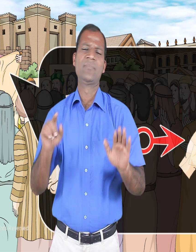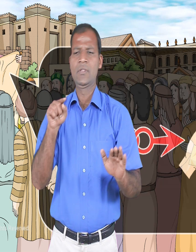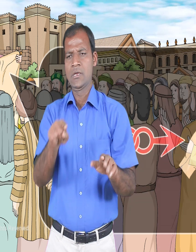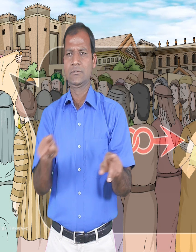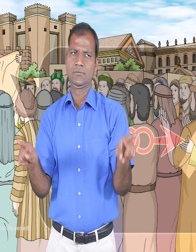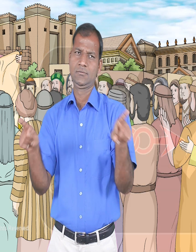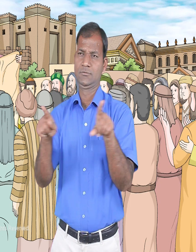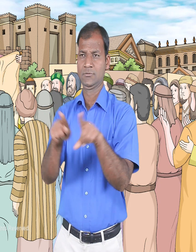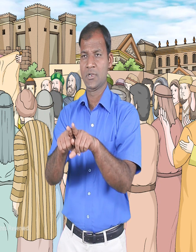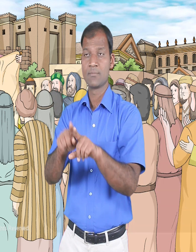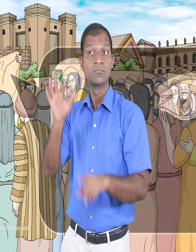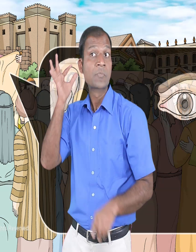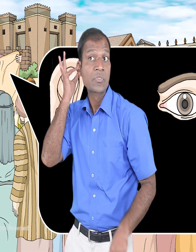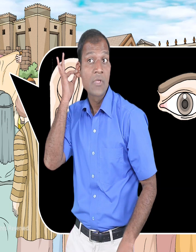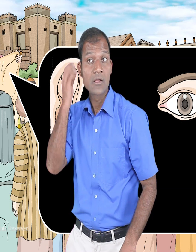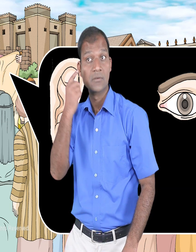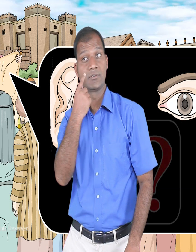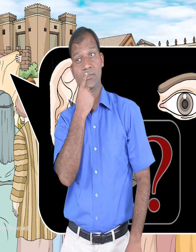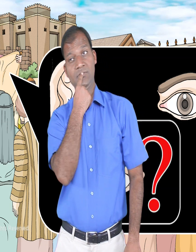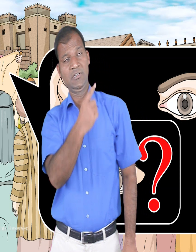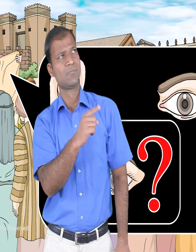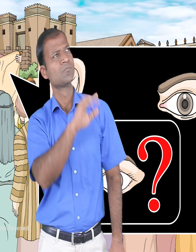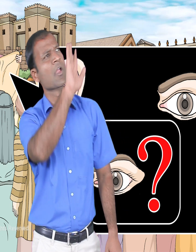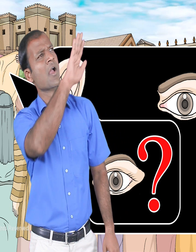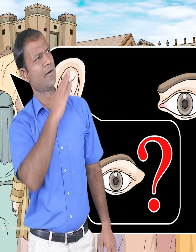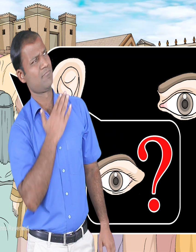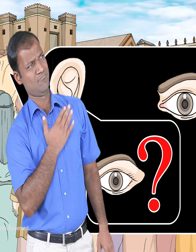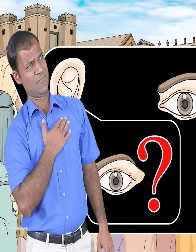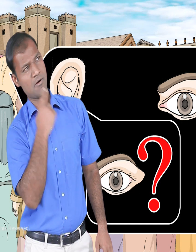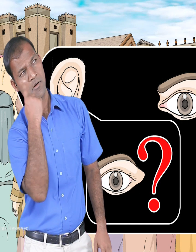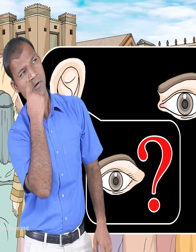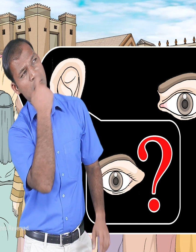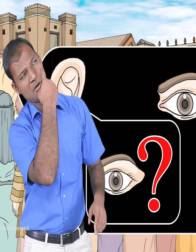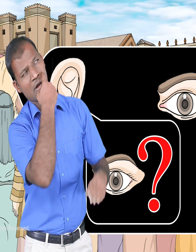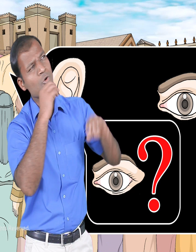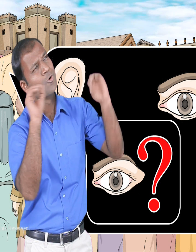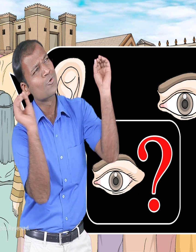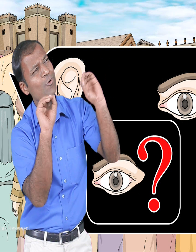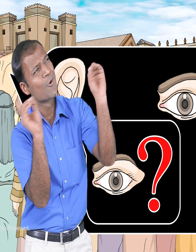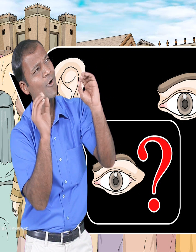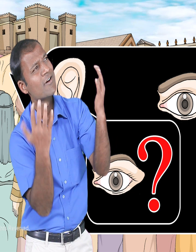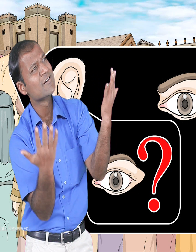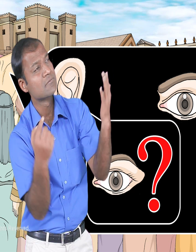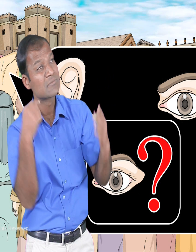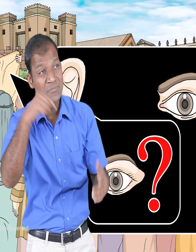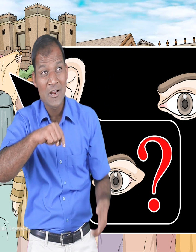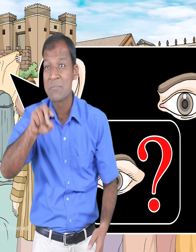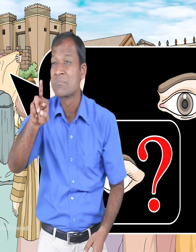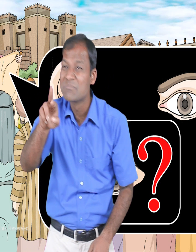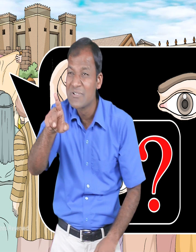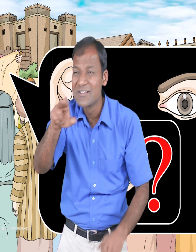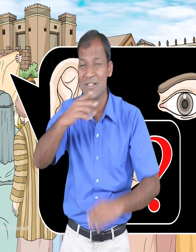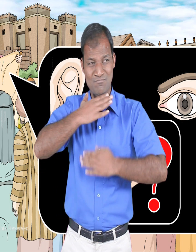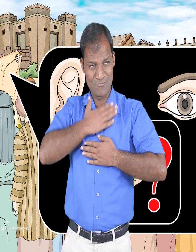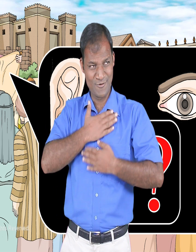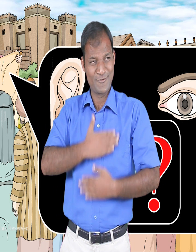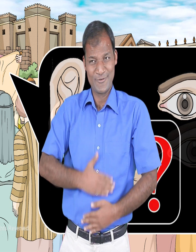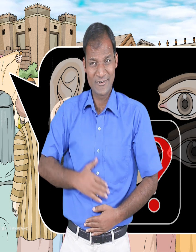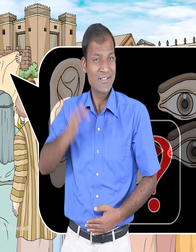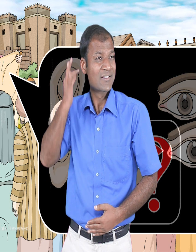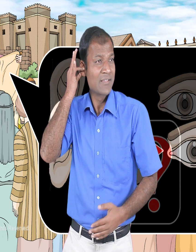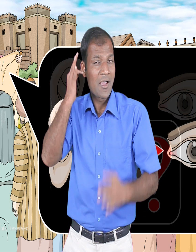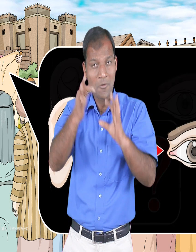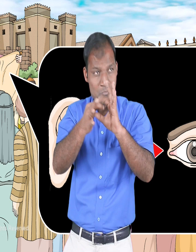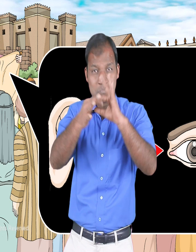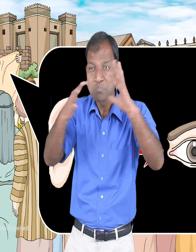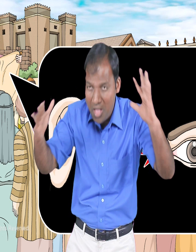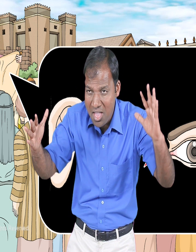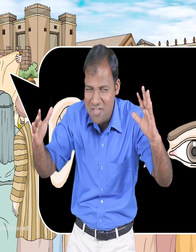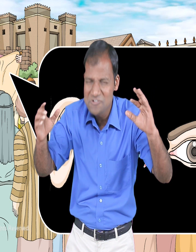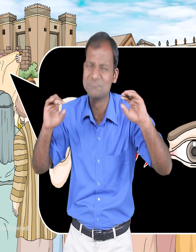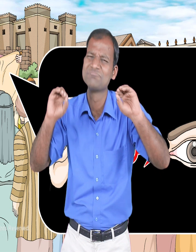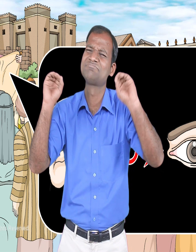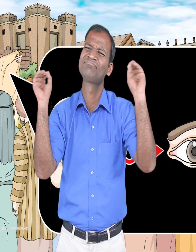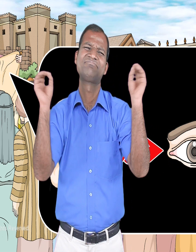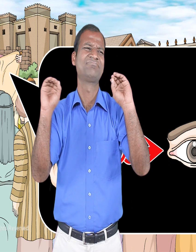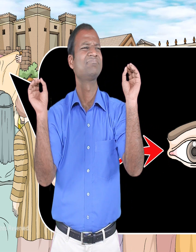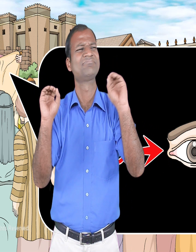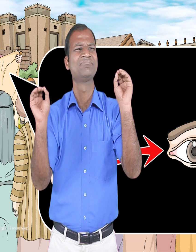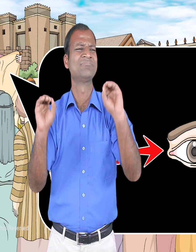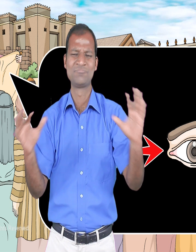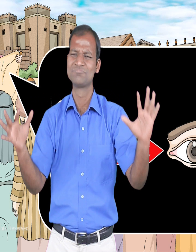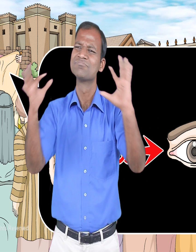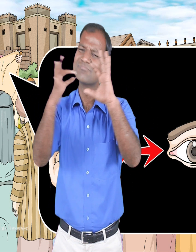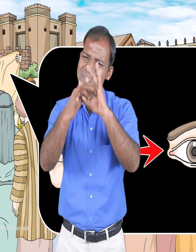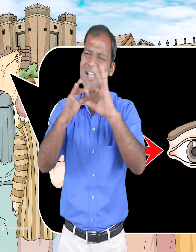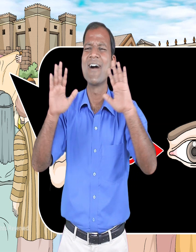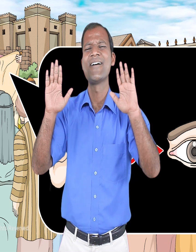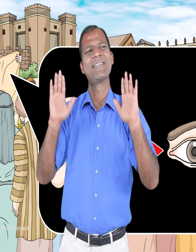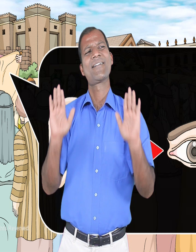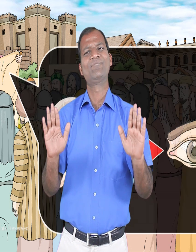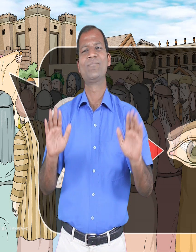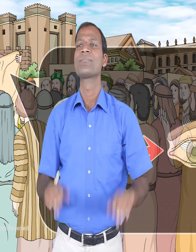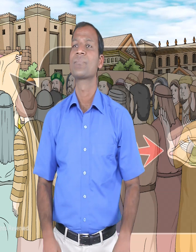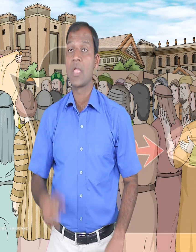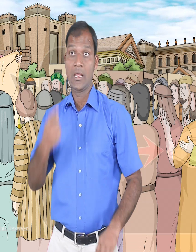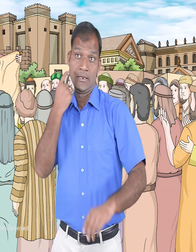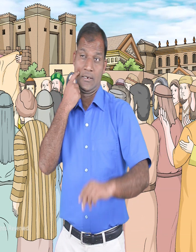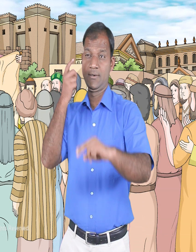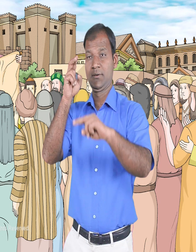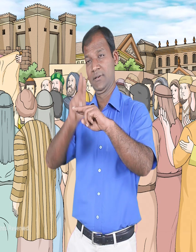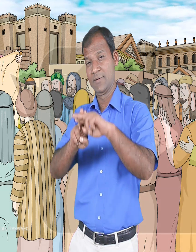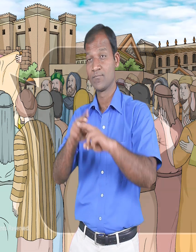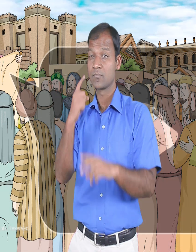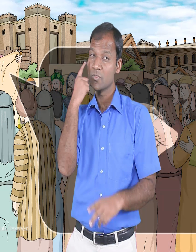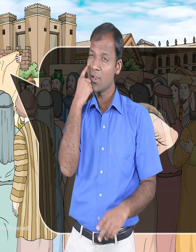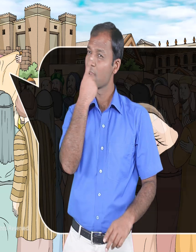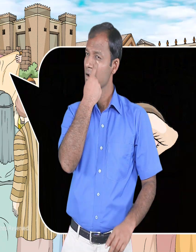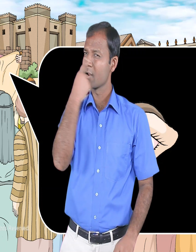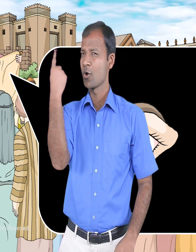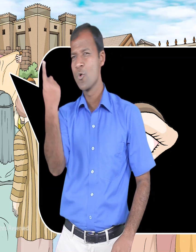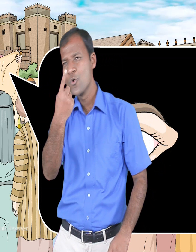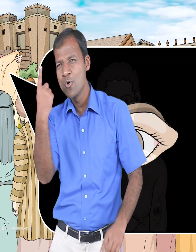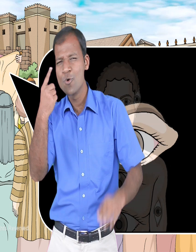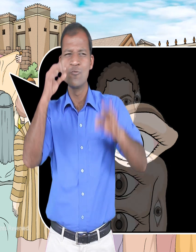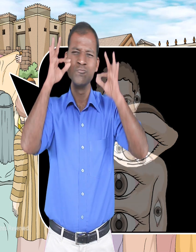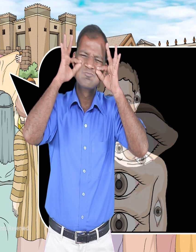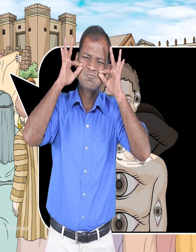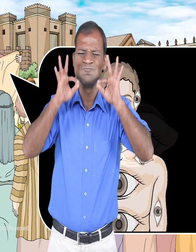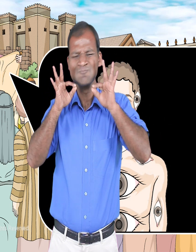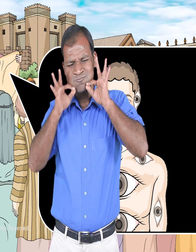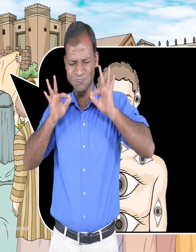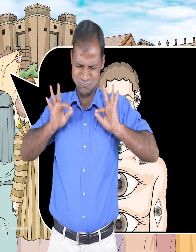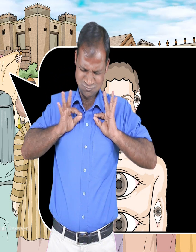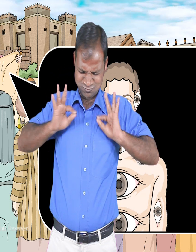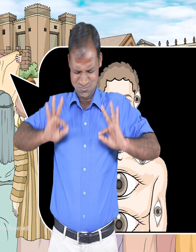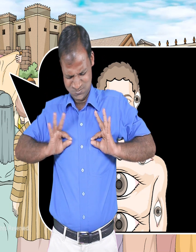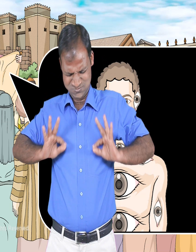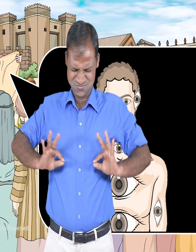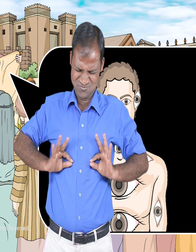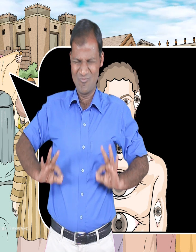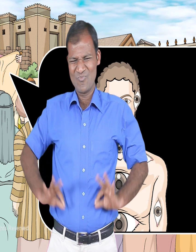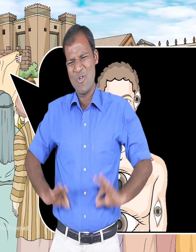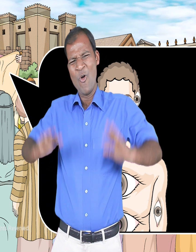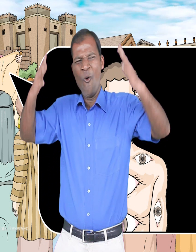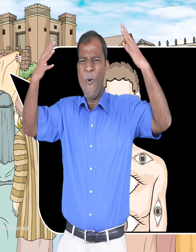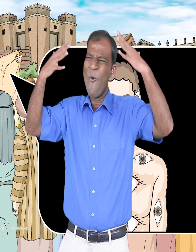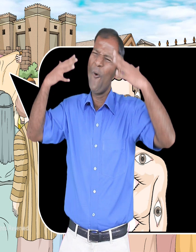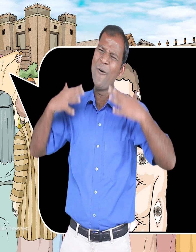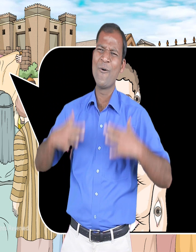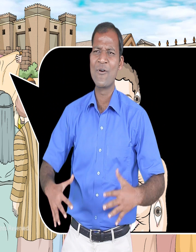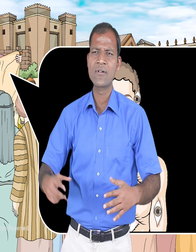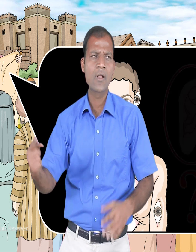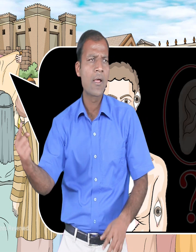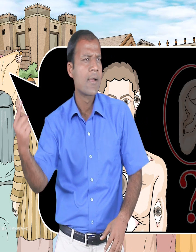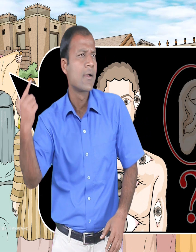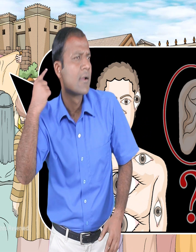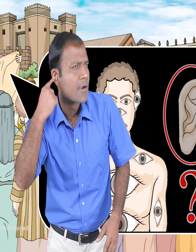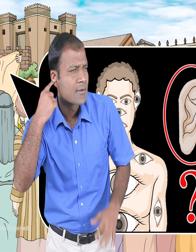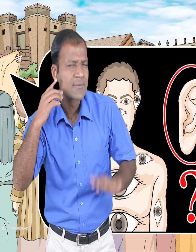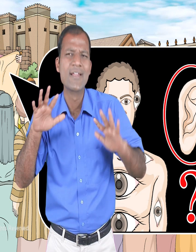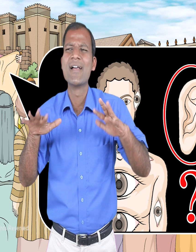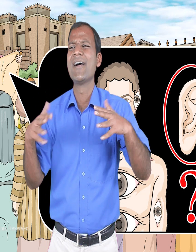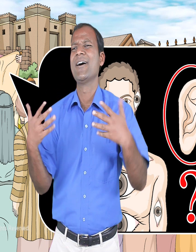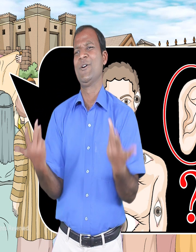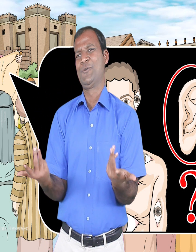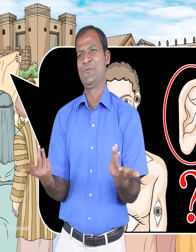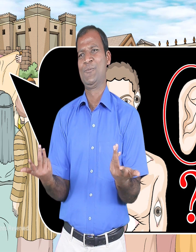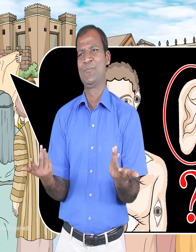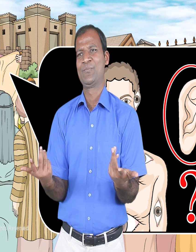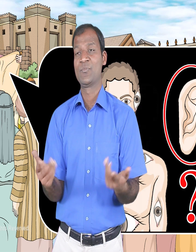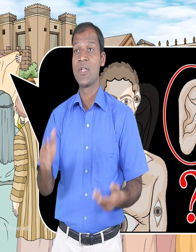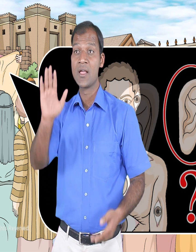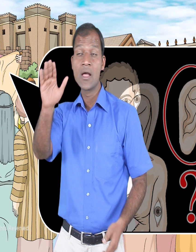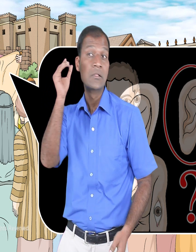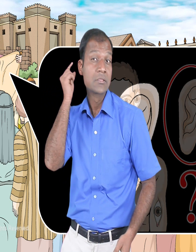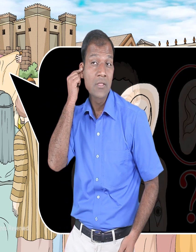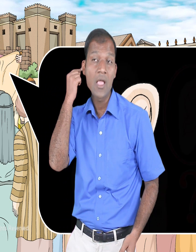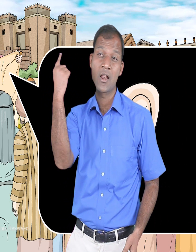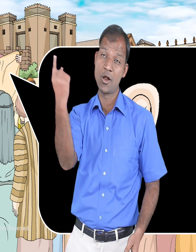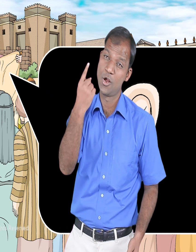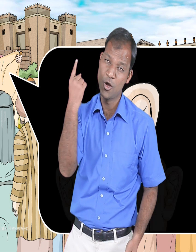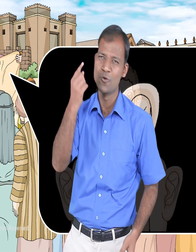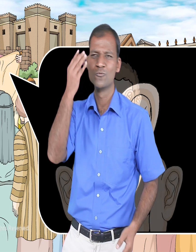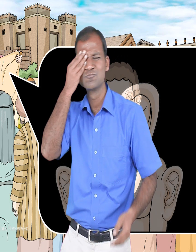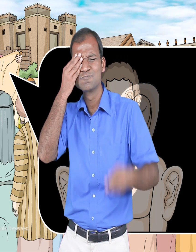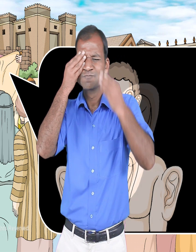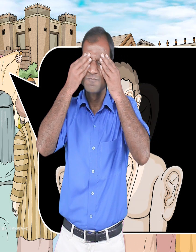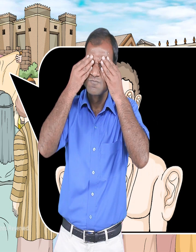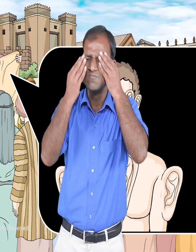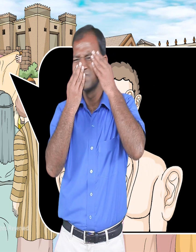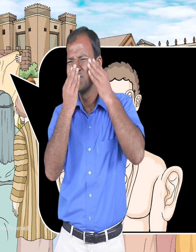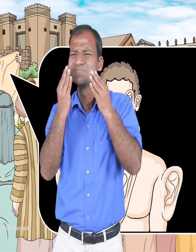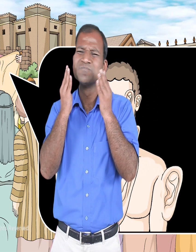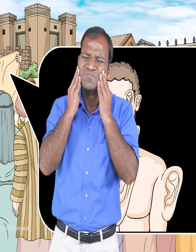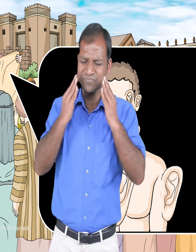And if the ear should say, “Because I am not an eye, I do not belong to the body,” that would not make it any less a part of the body. If the whole body were an eye, where would the sense of hearing be?